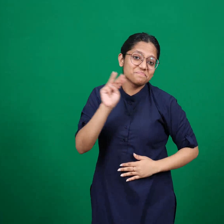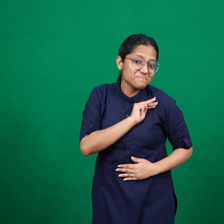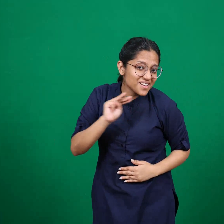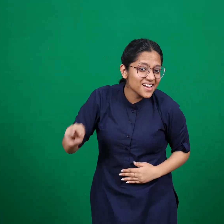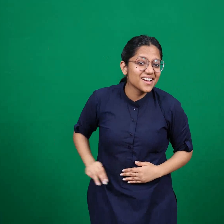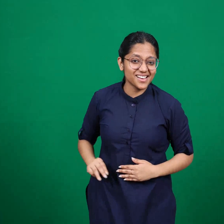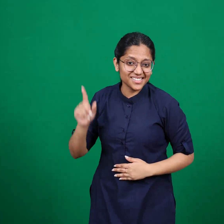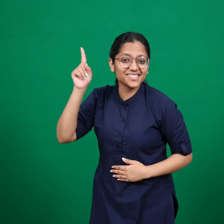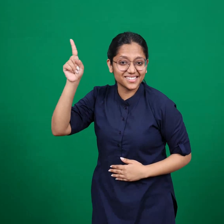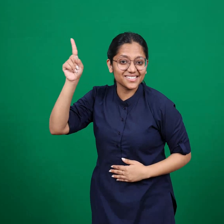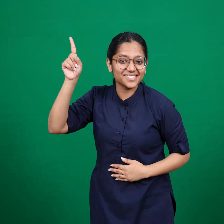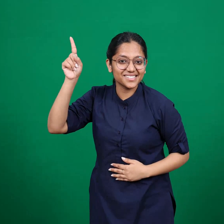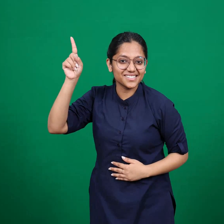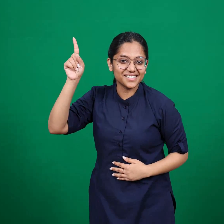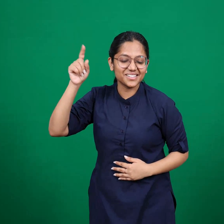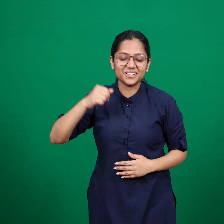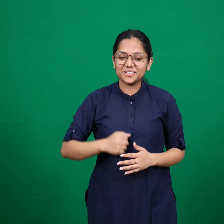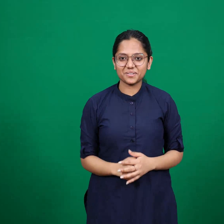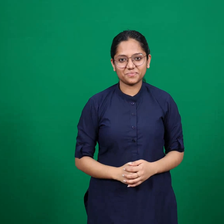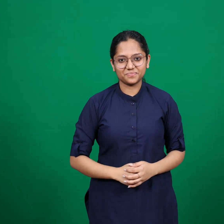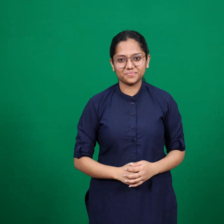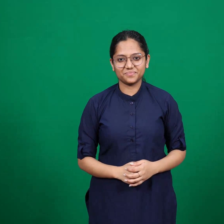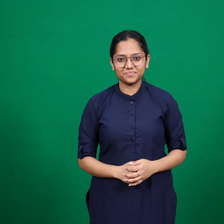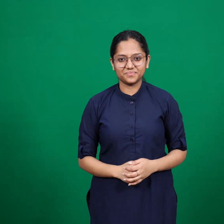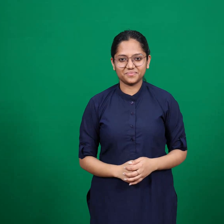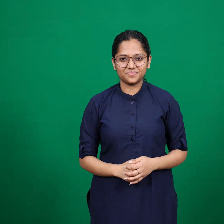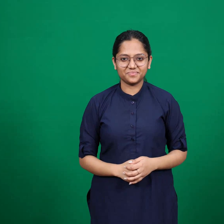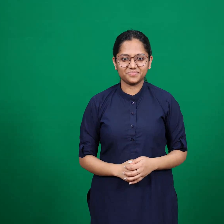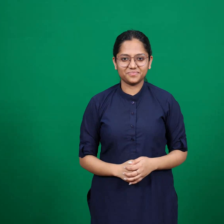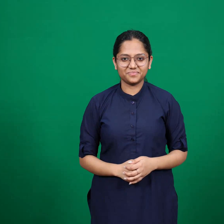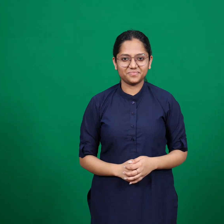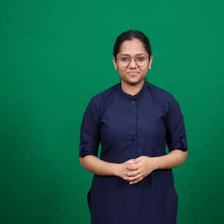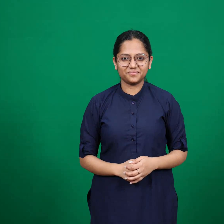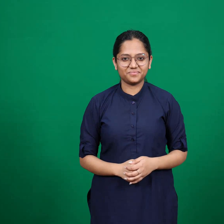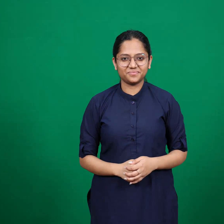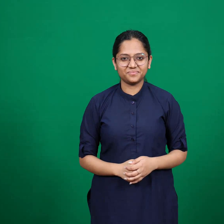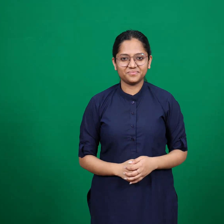Amen.